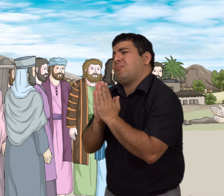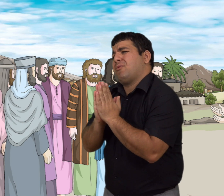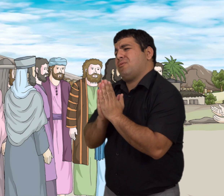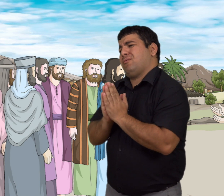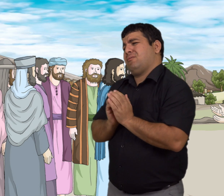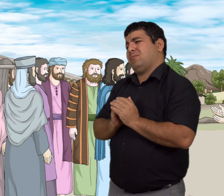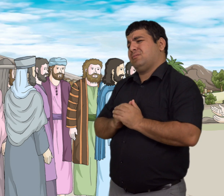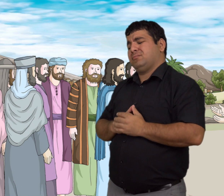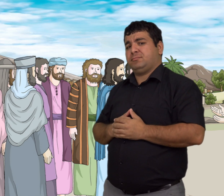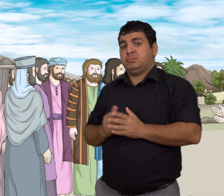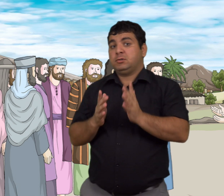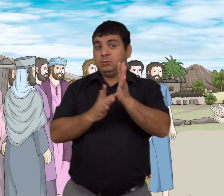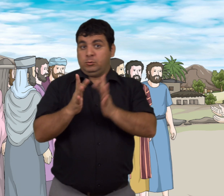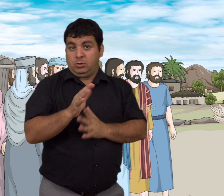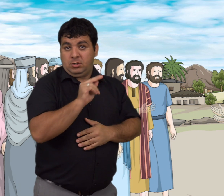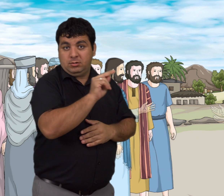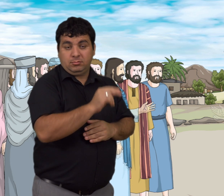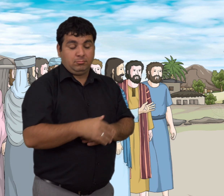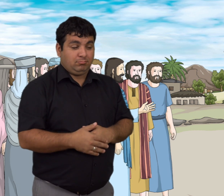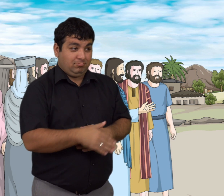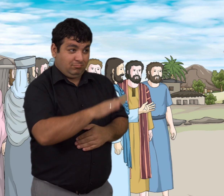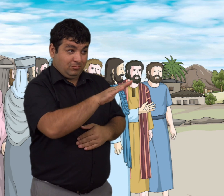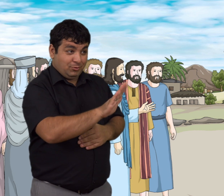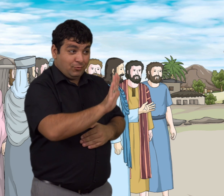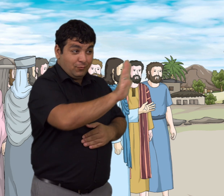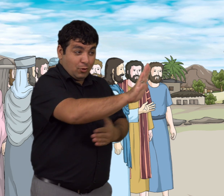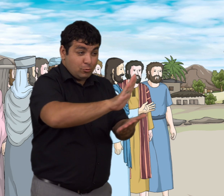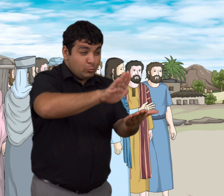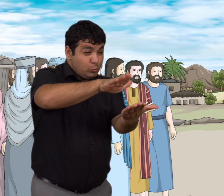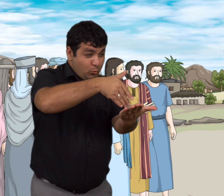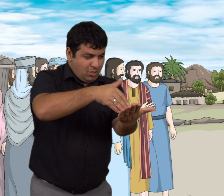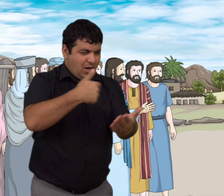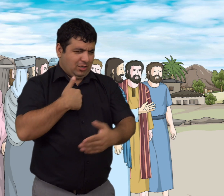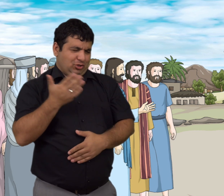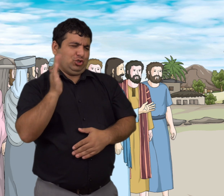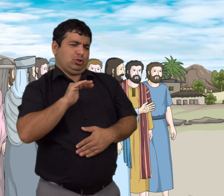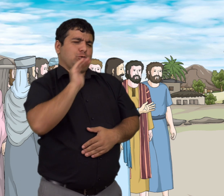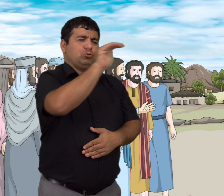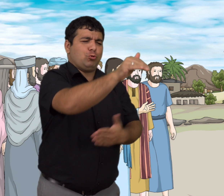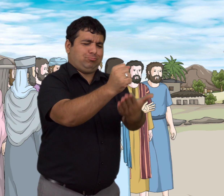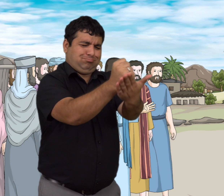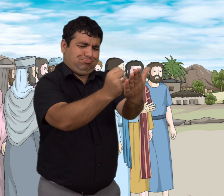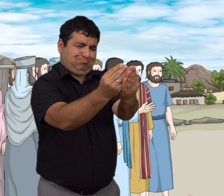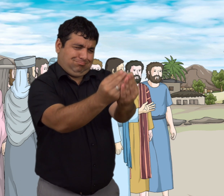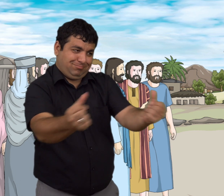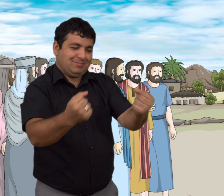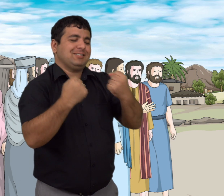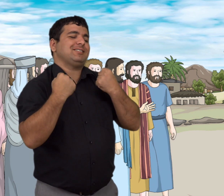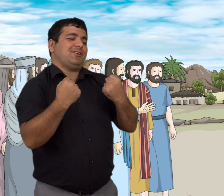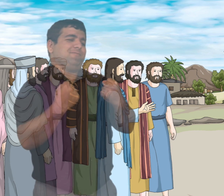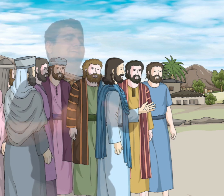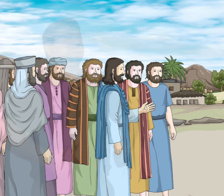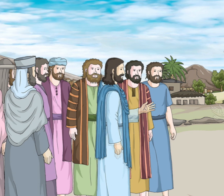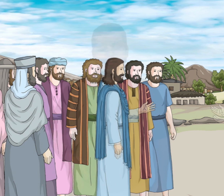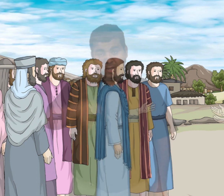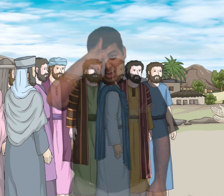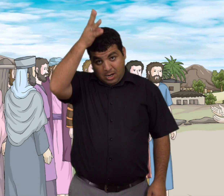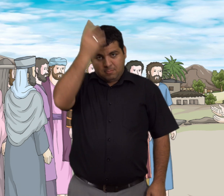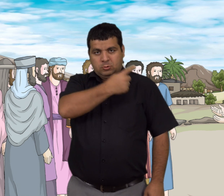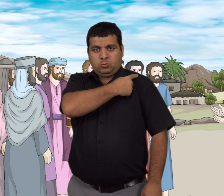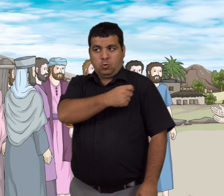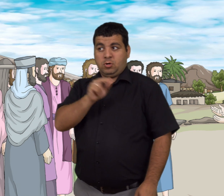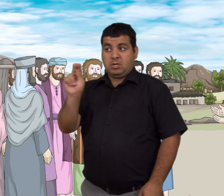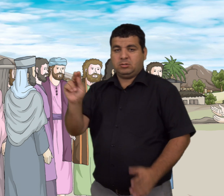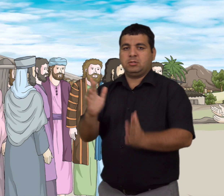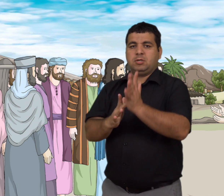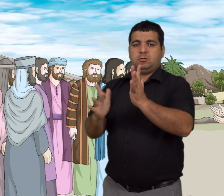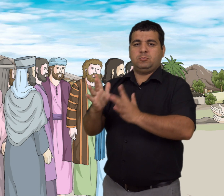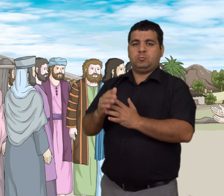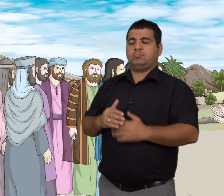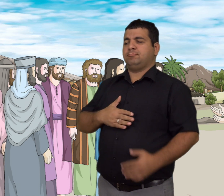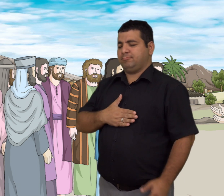“I will go and heal him,” Jesus replied.